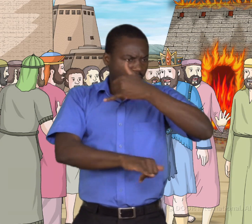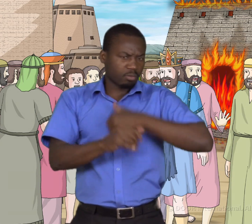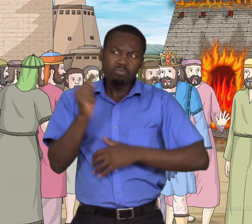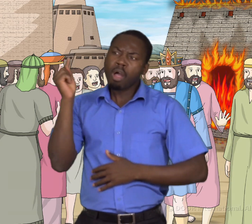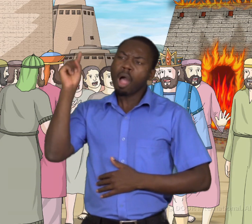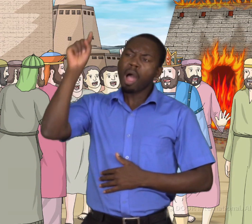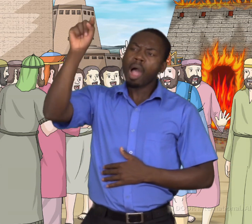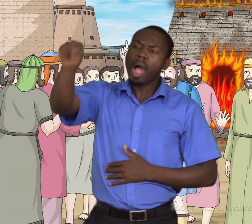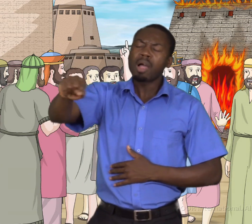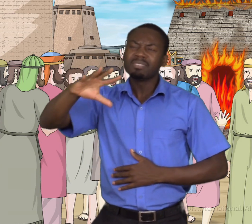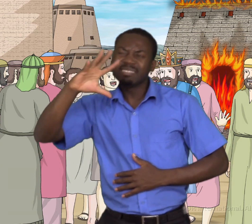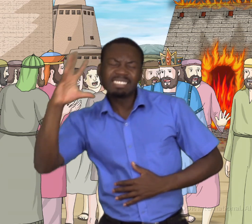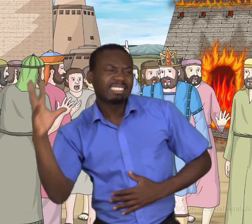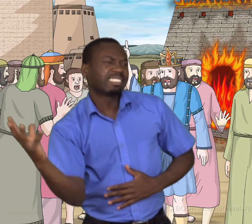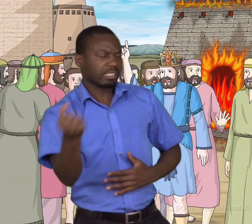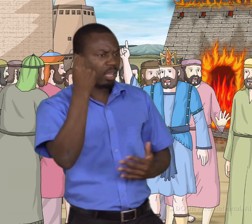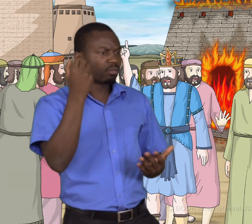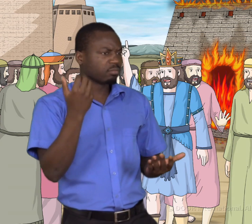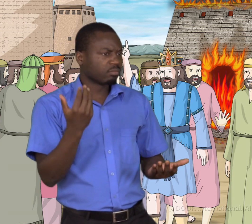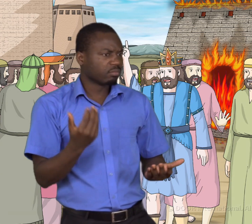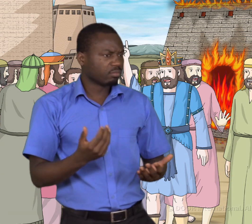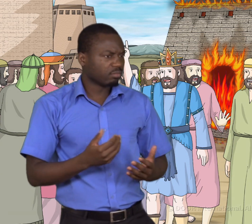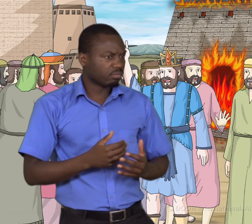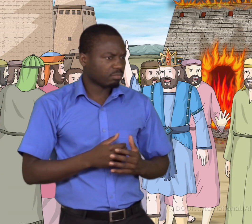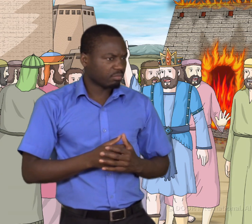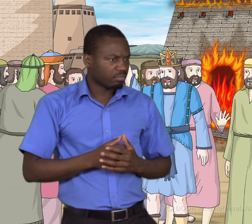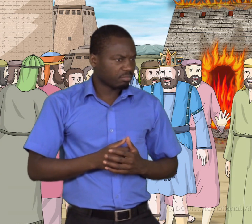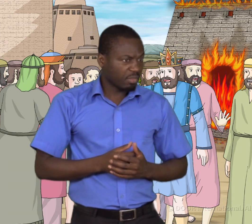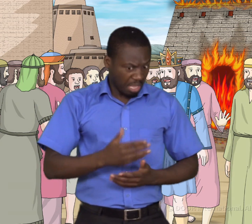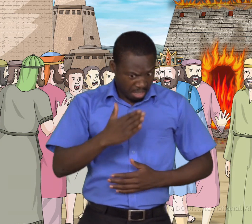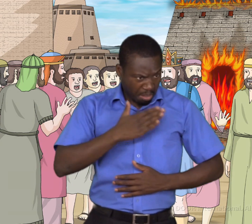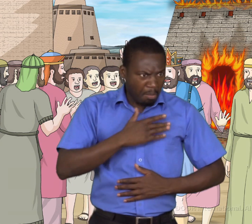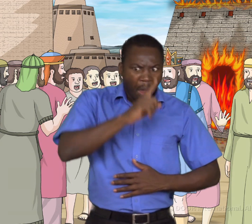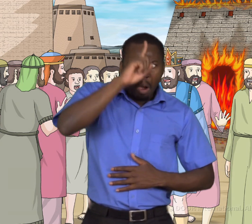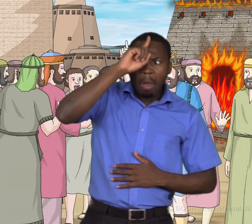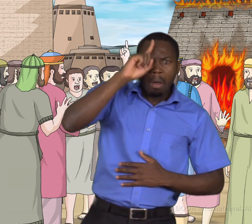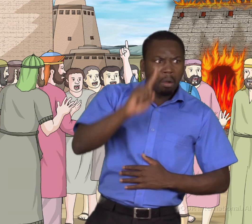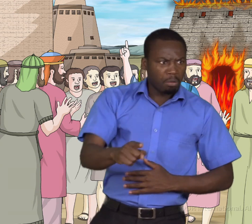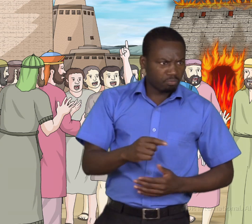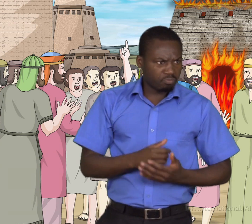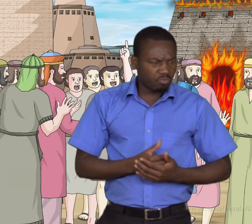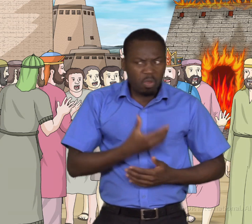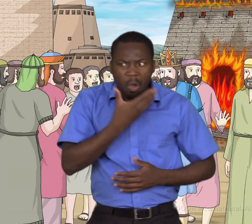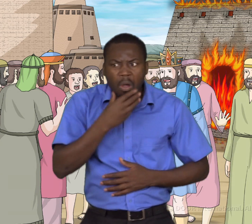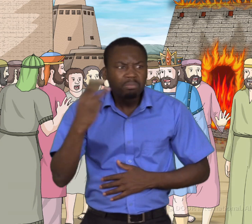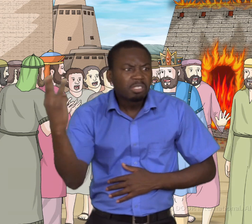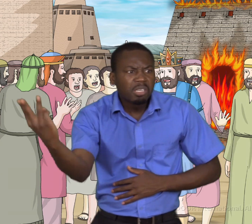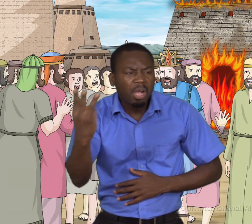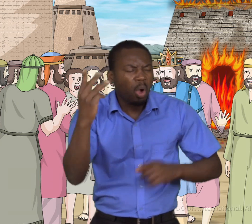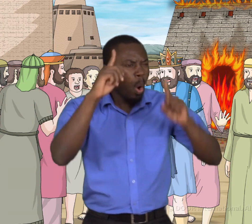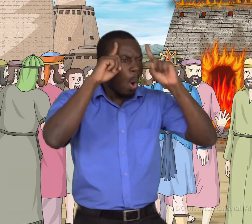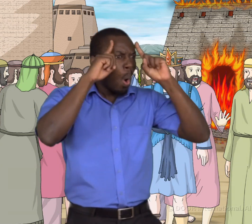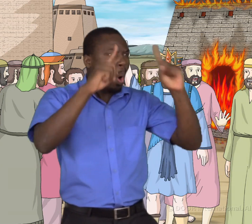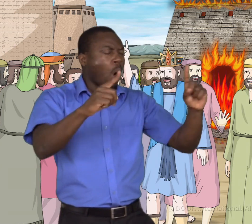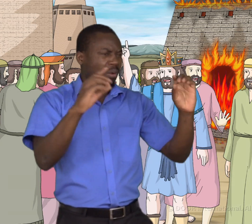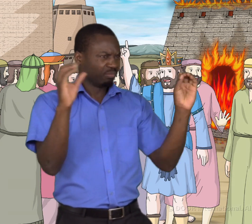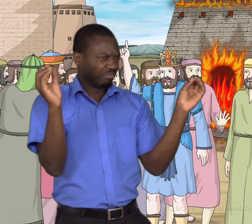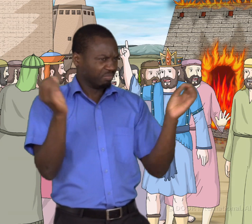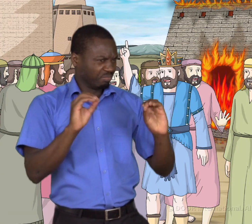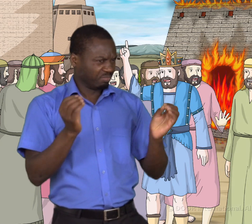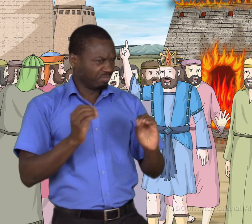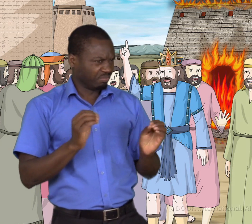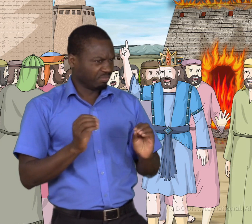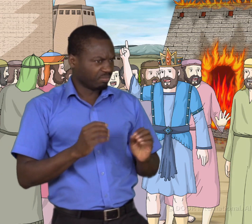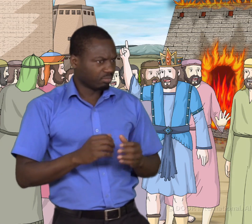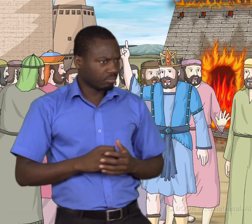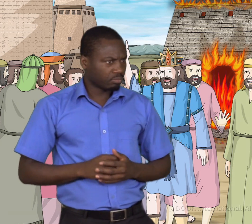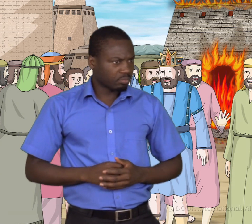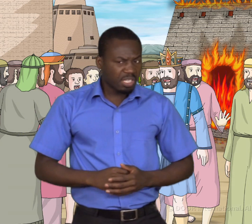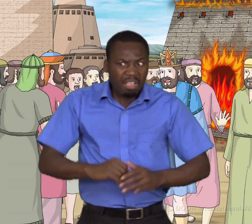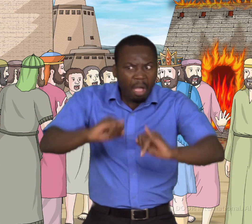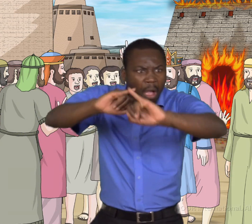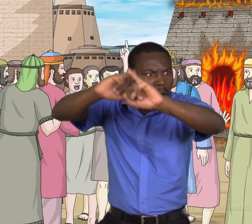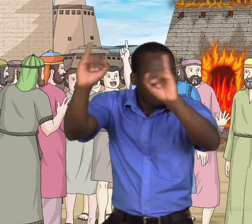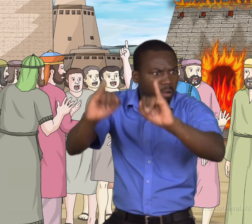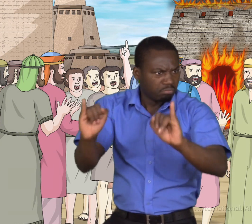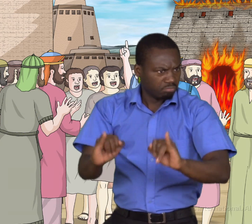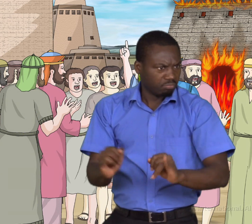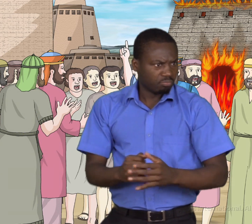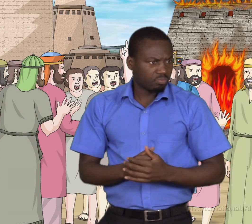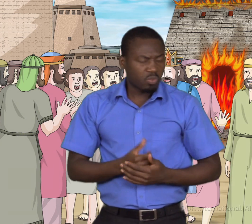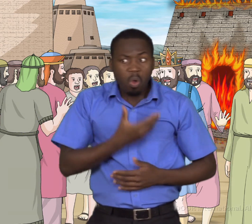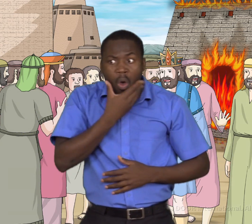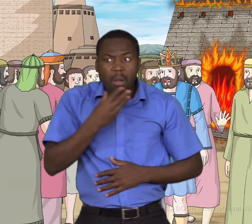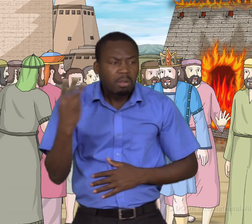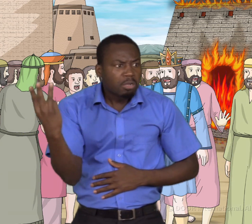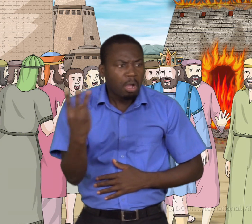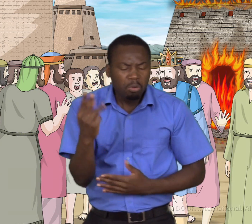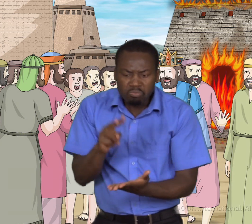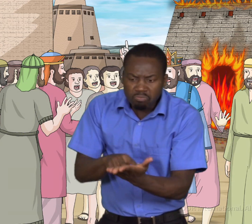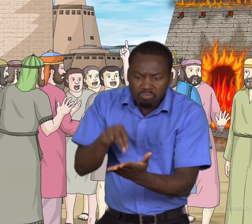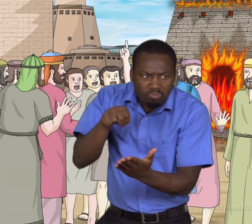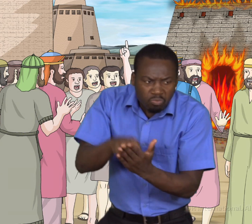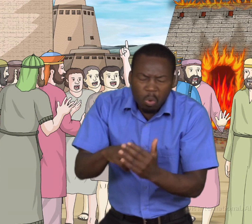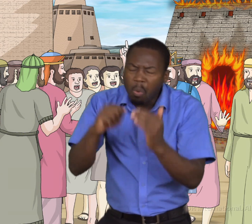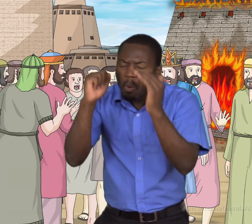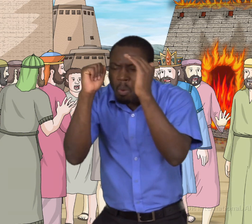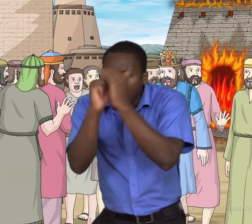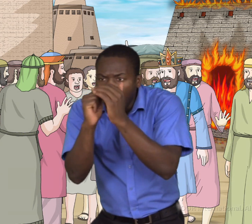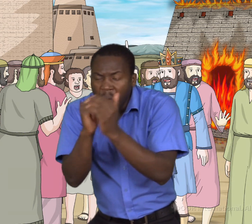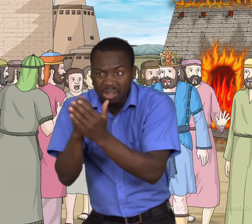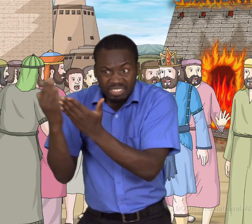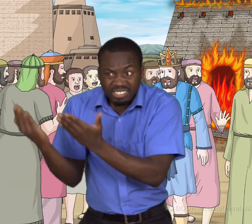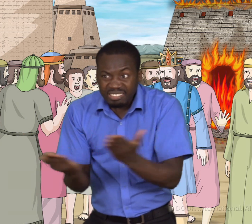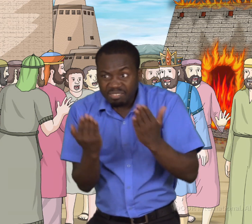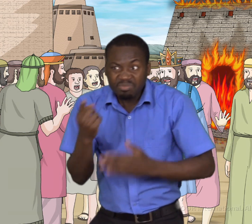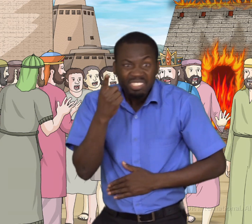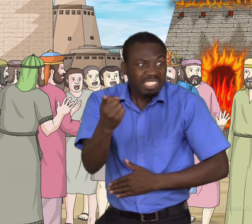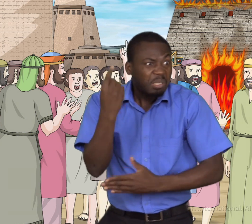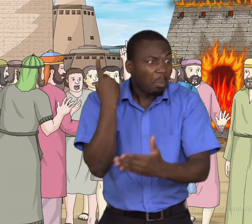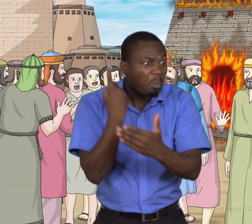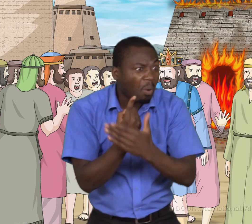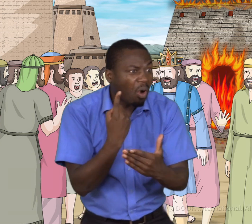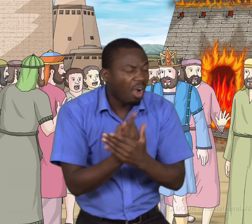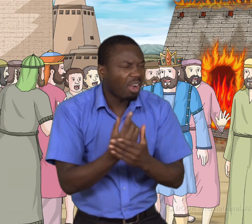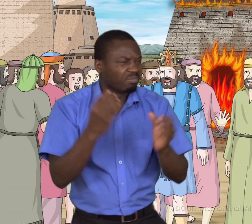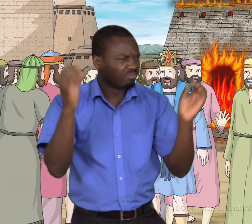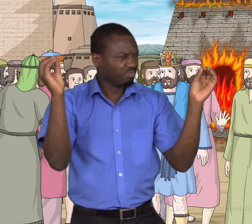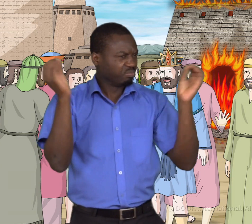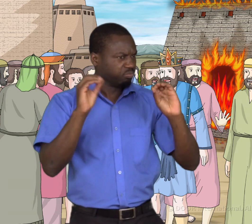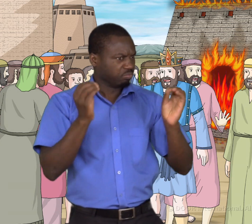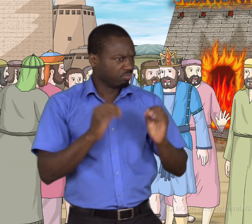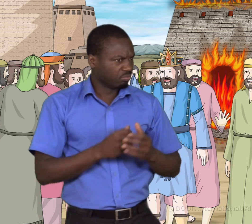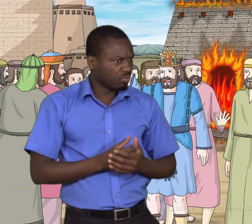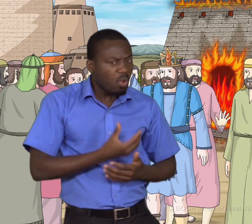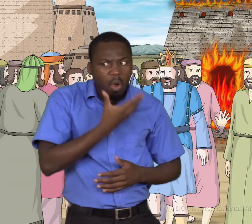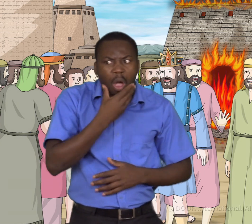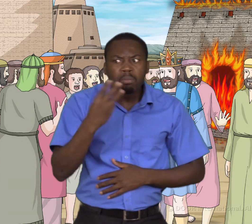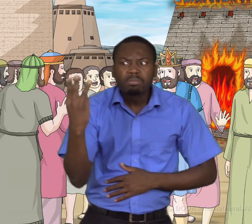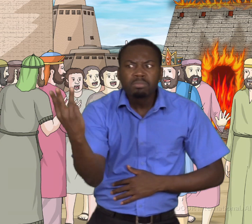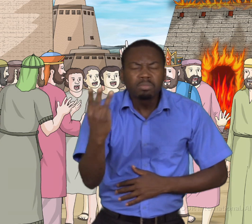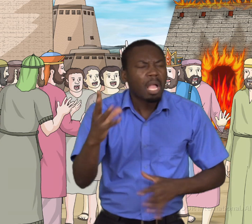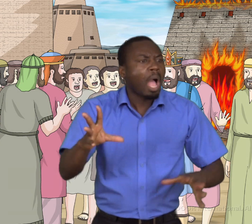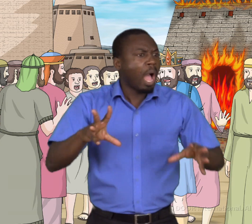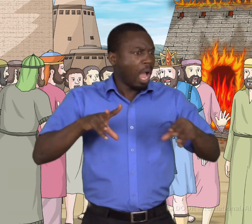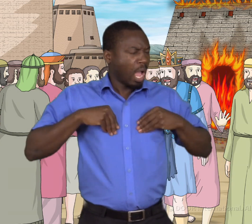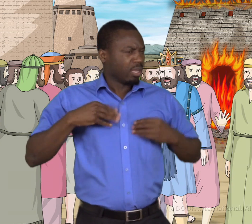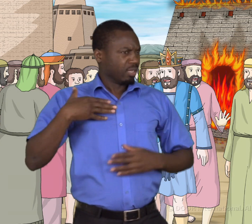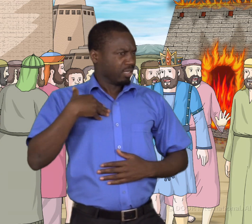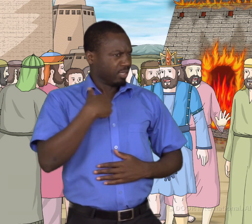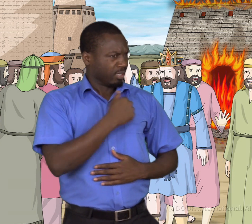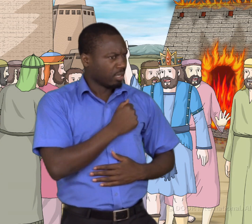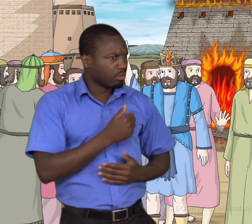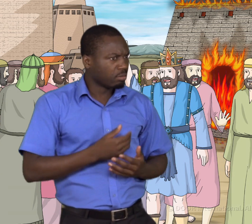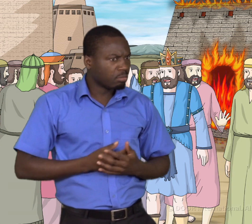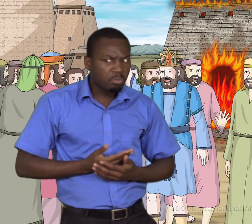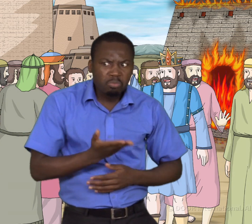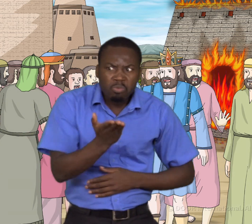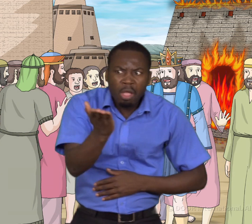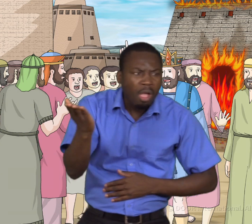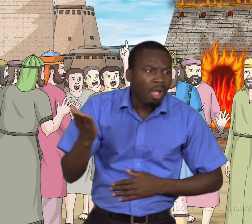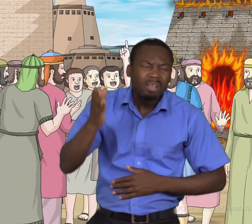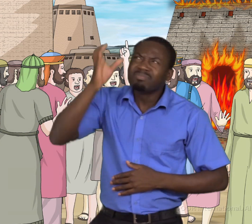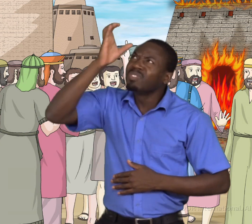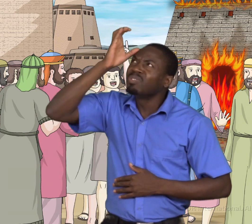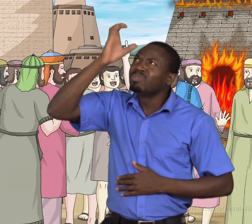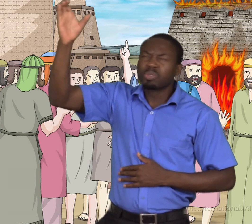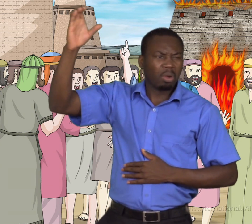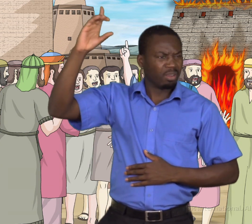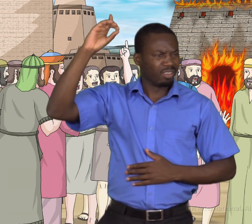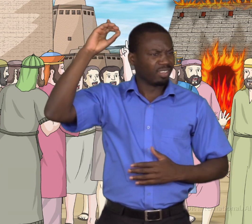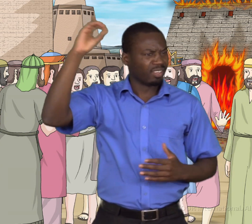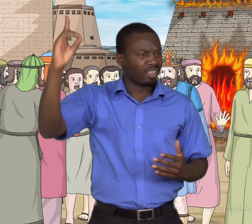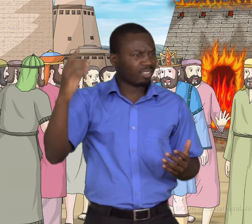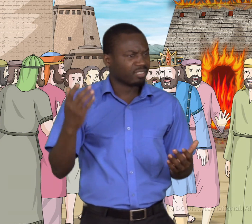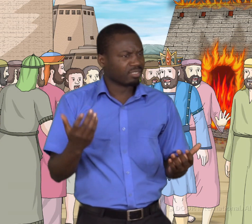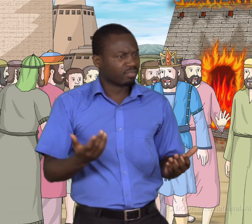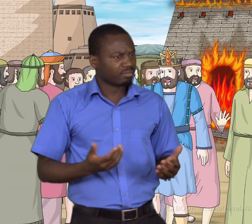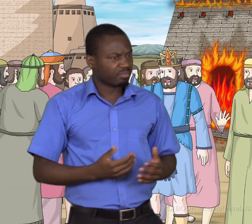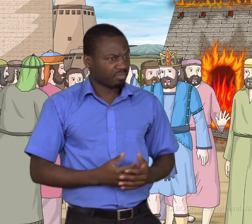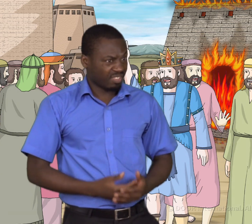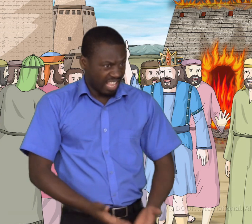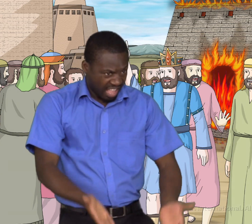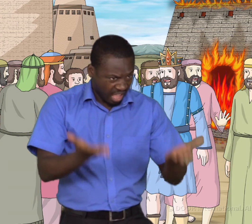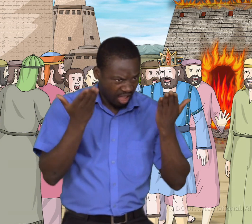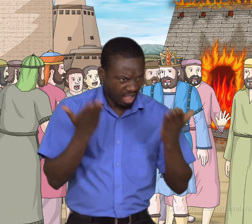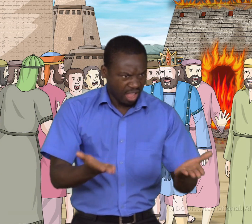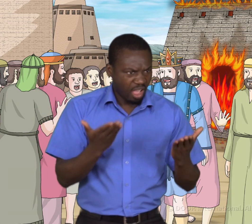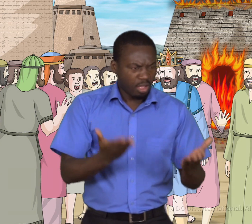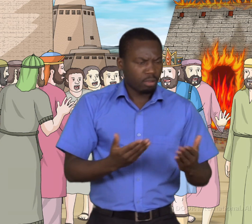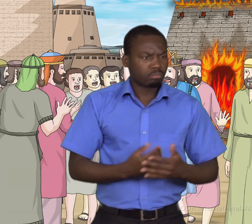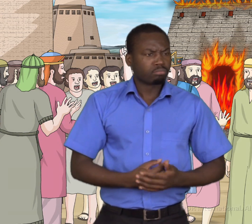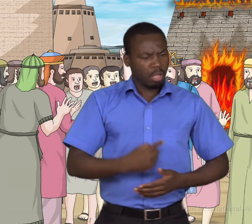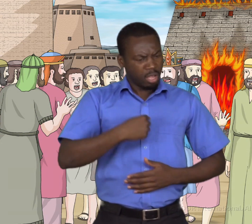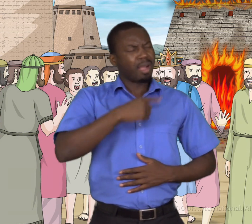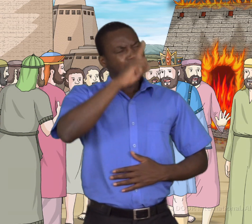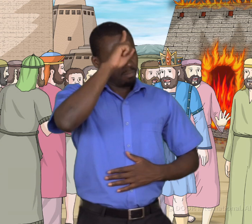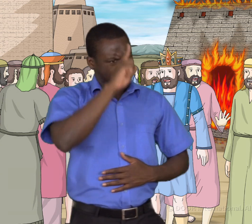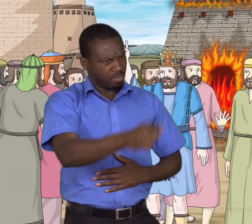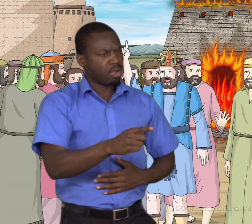They violated the king’s command and risked their lives rather than serve or worship any god except their own God.